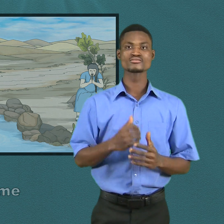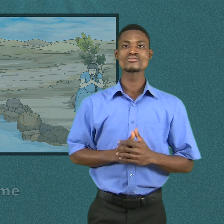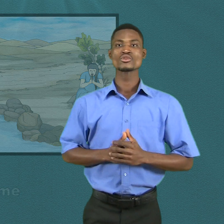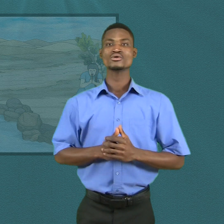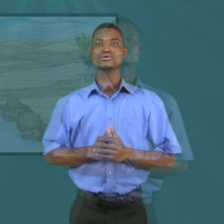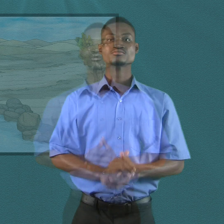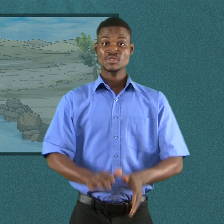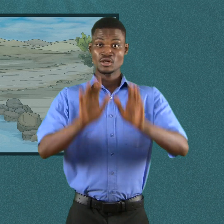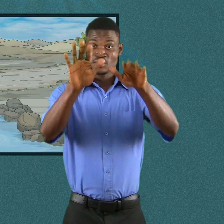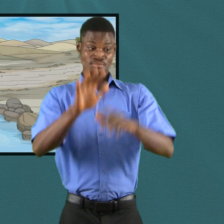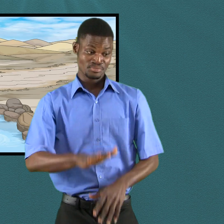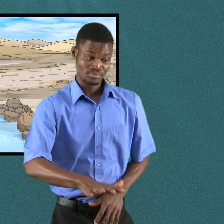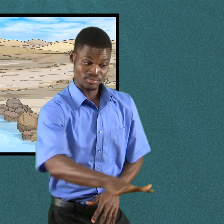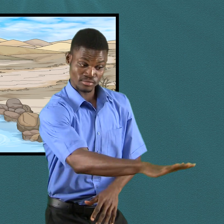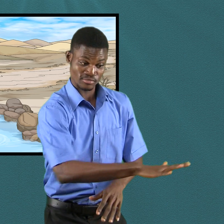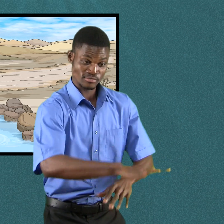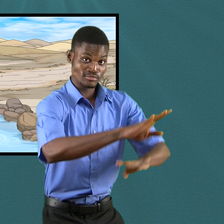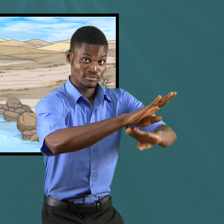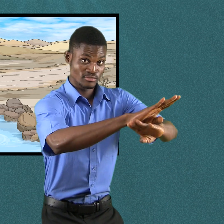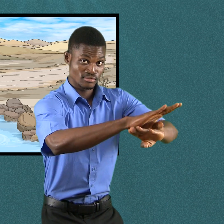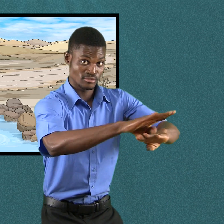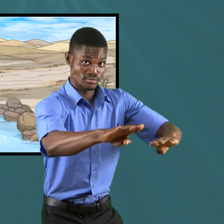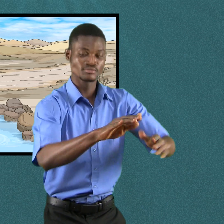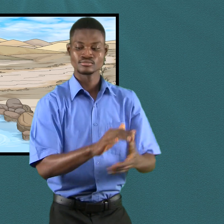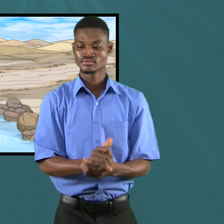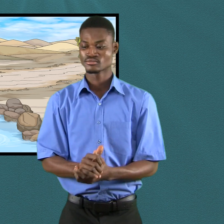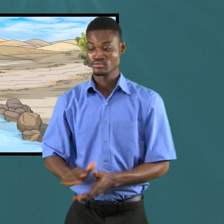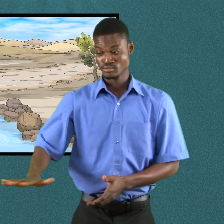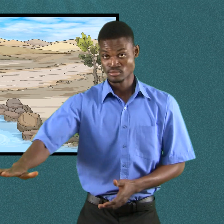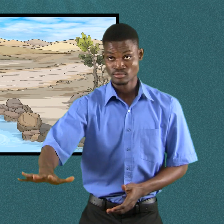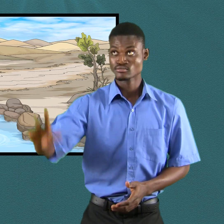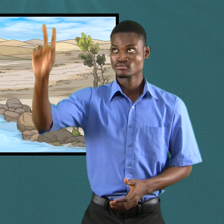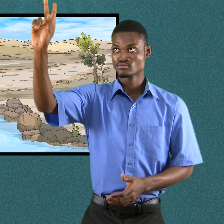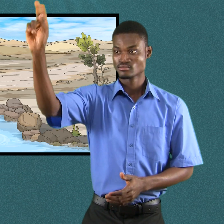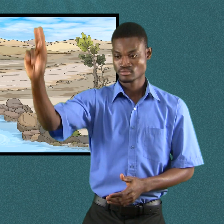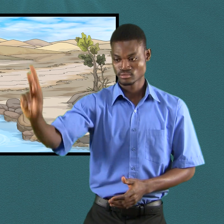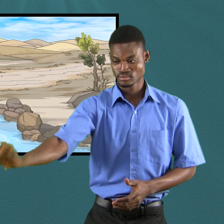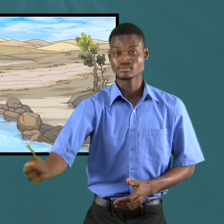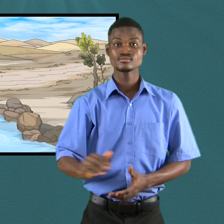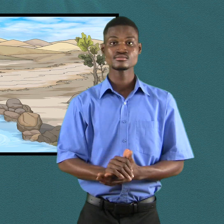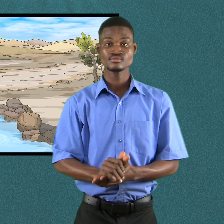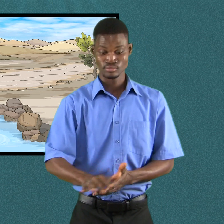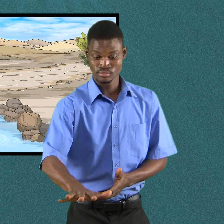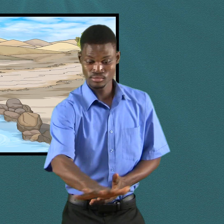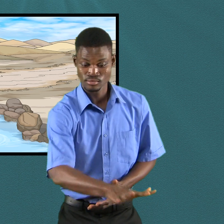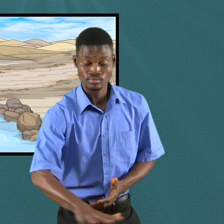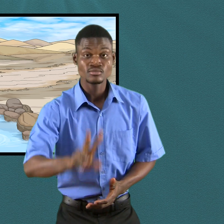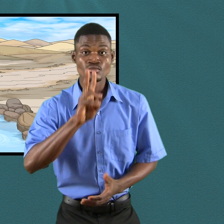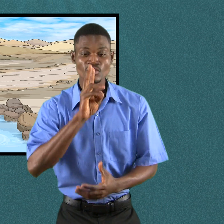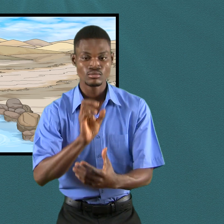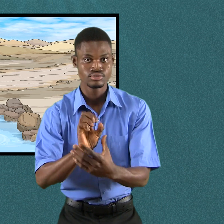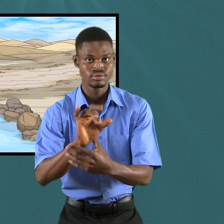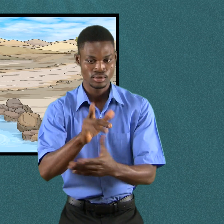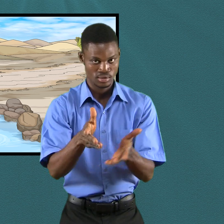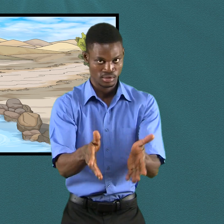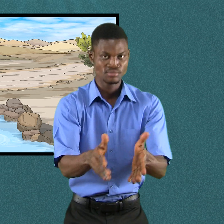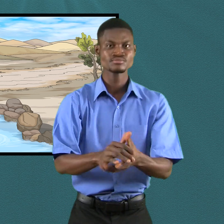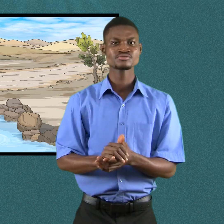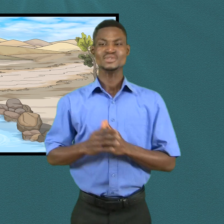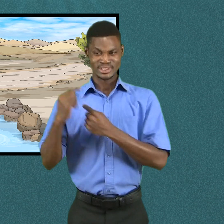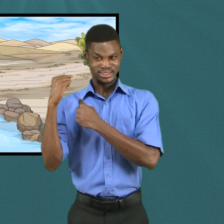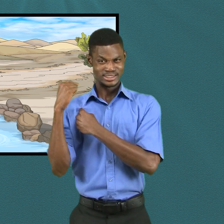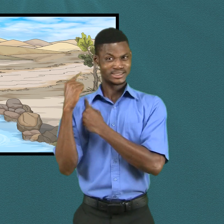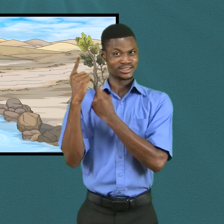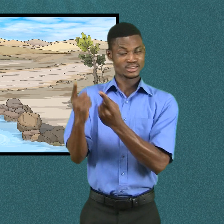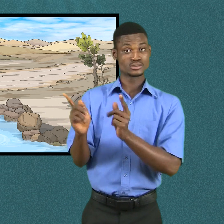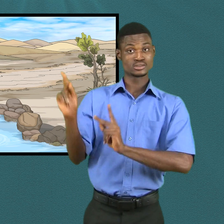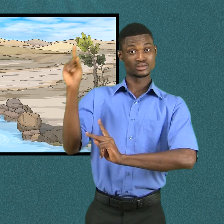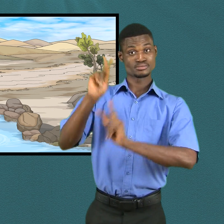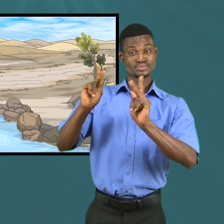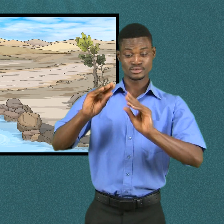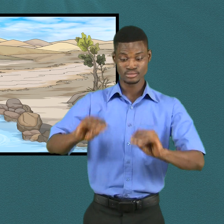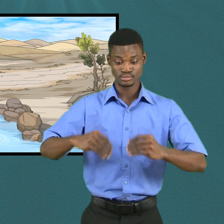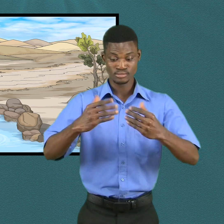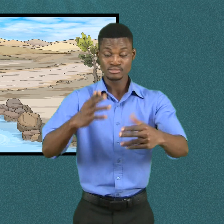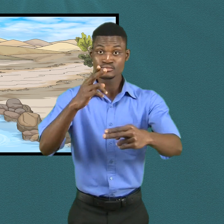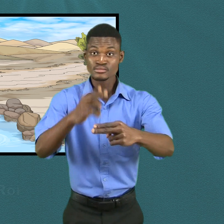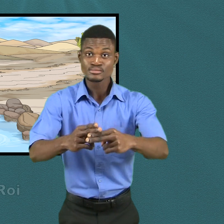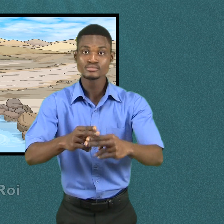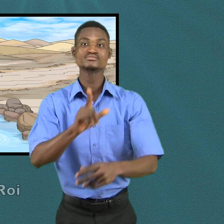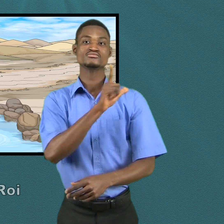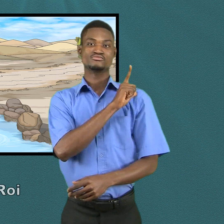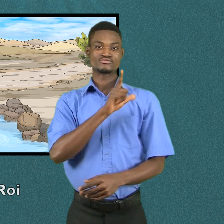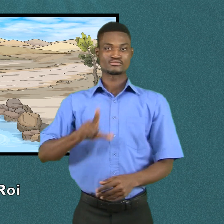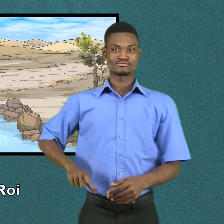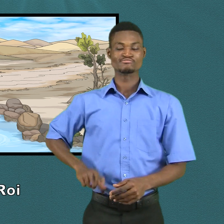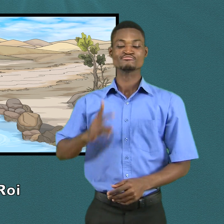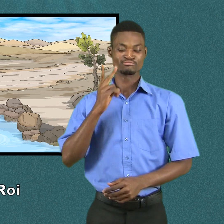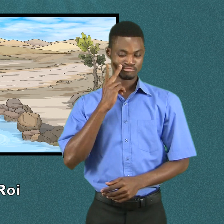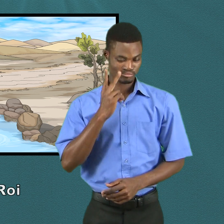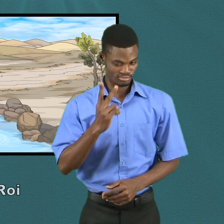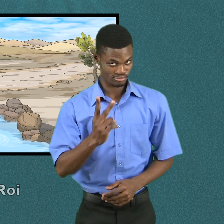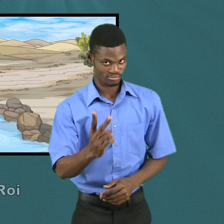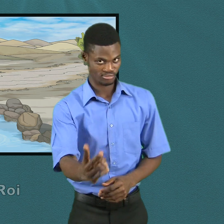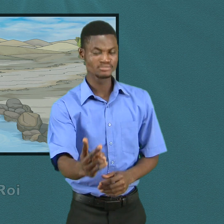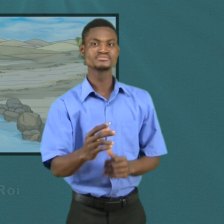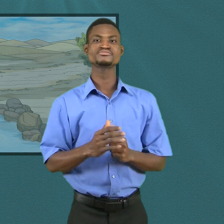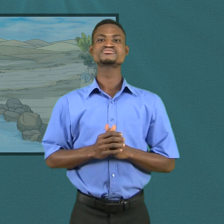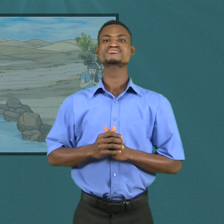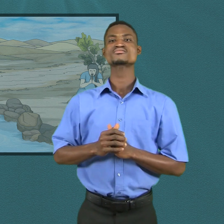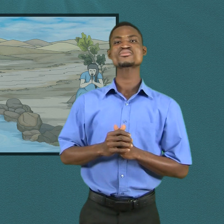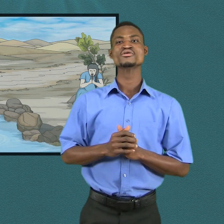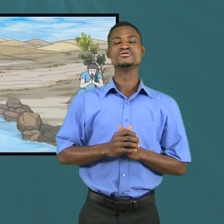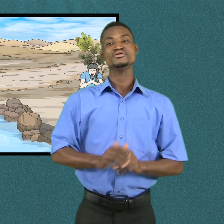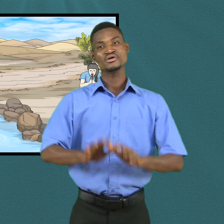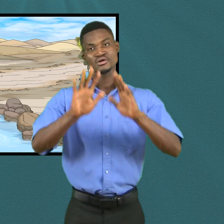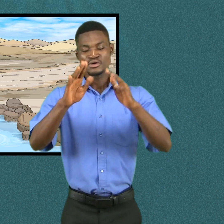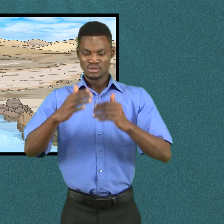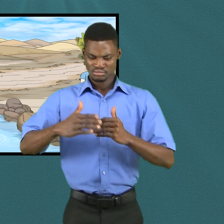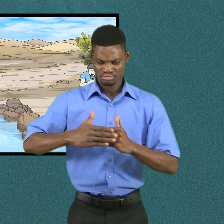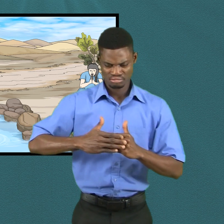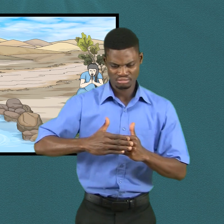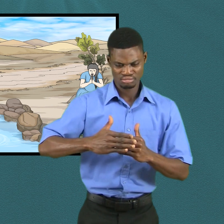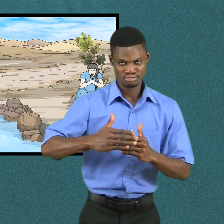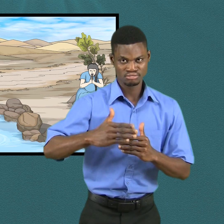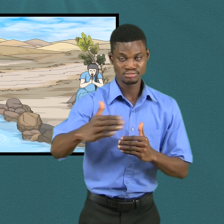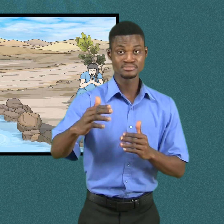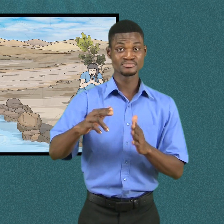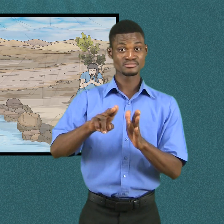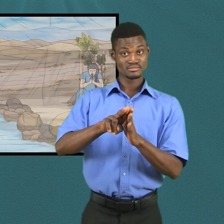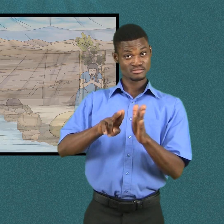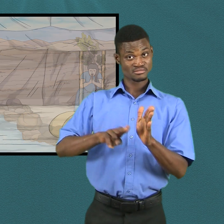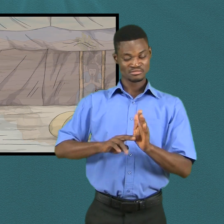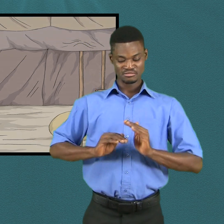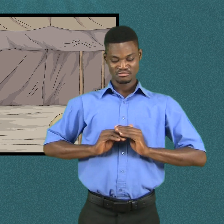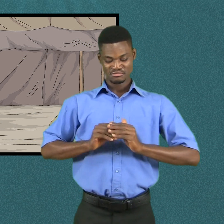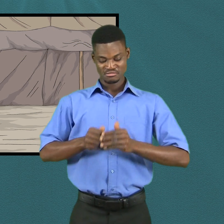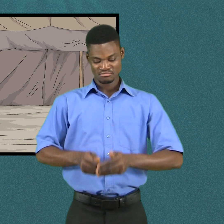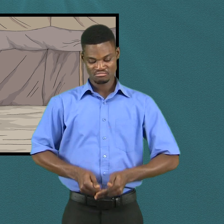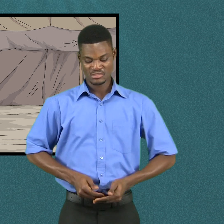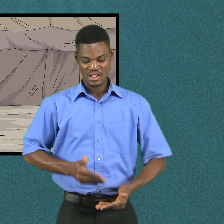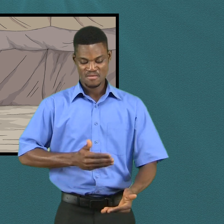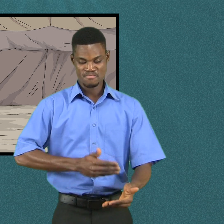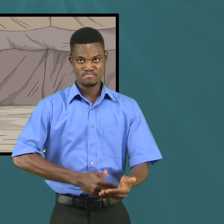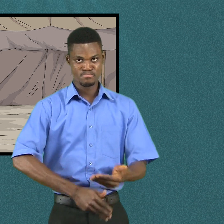It is located between Kadesh and Bered.